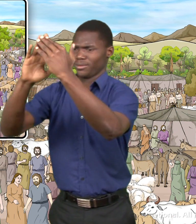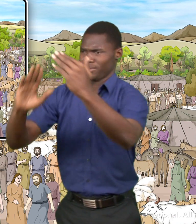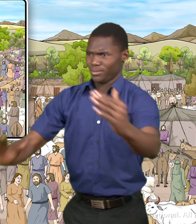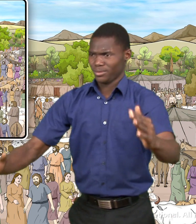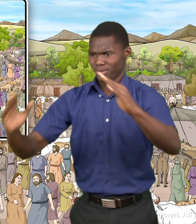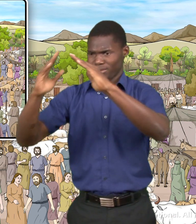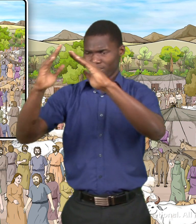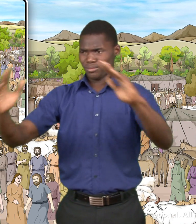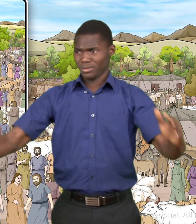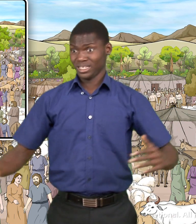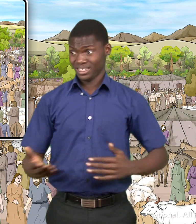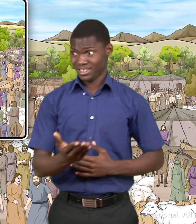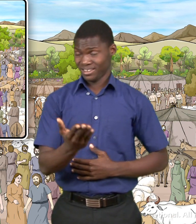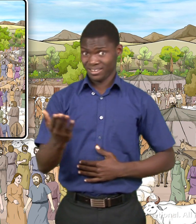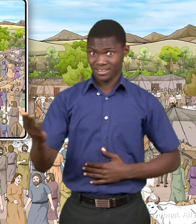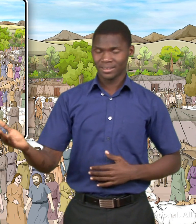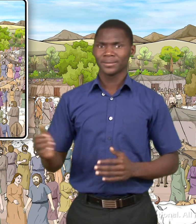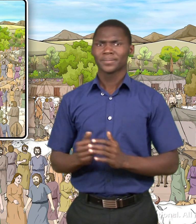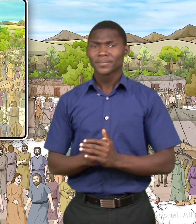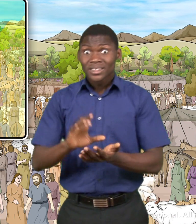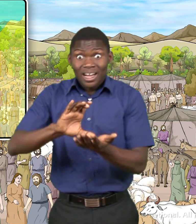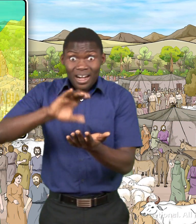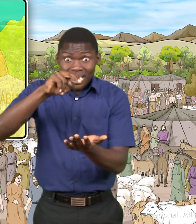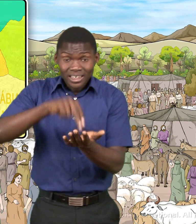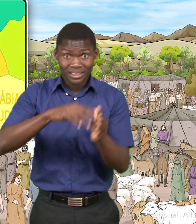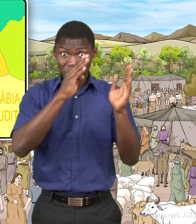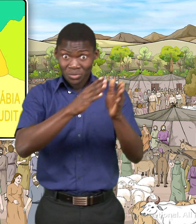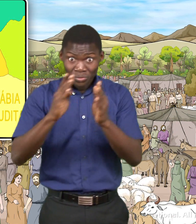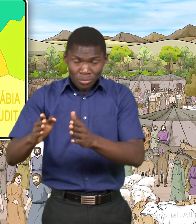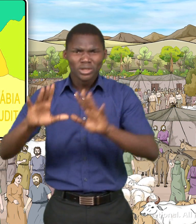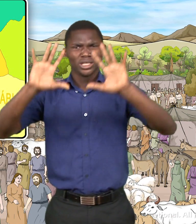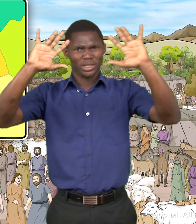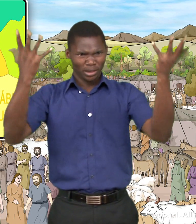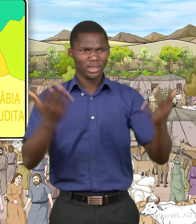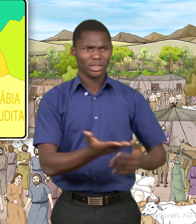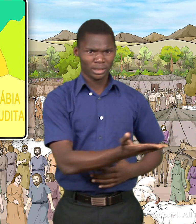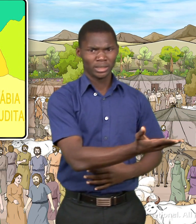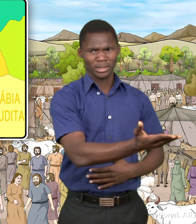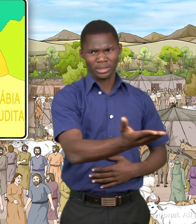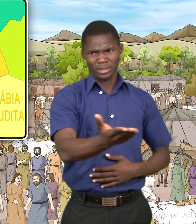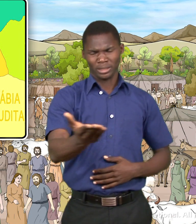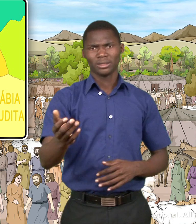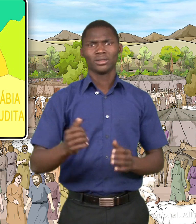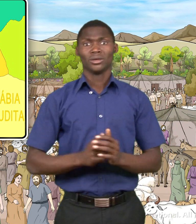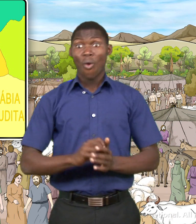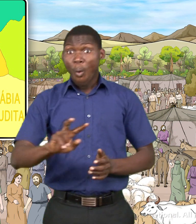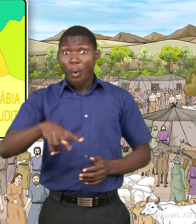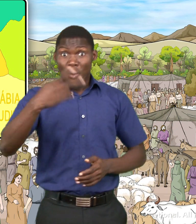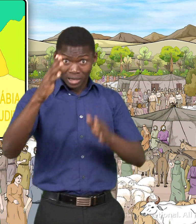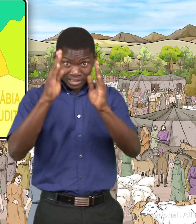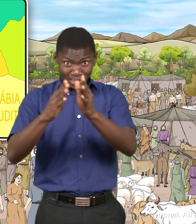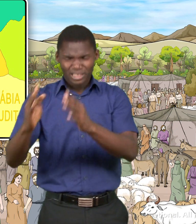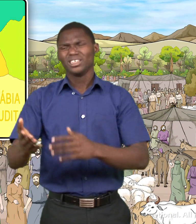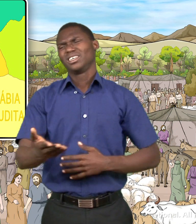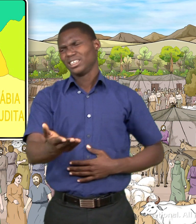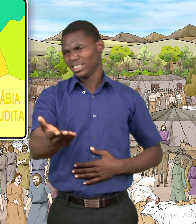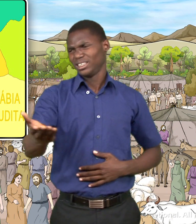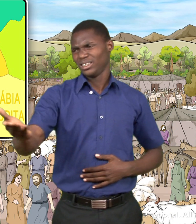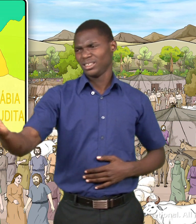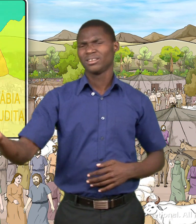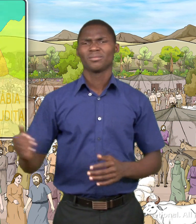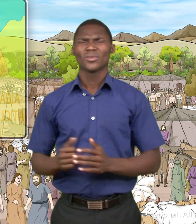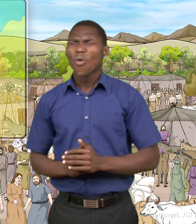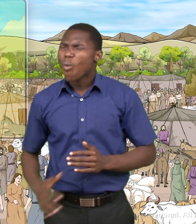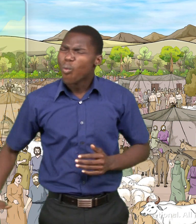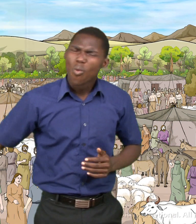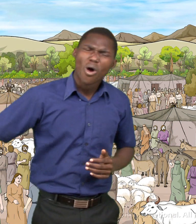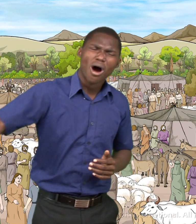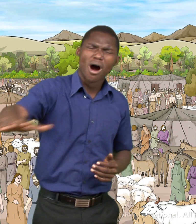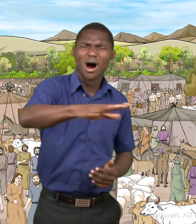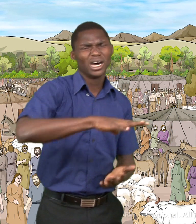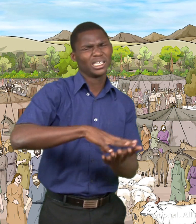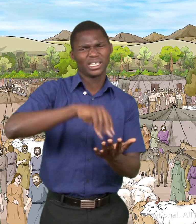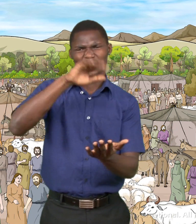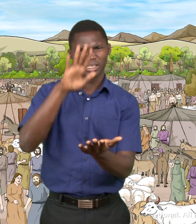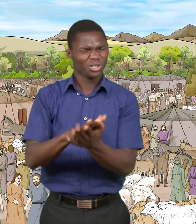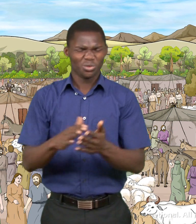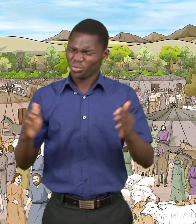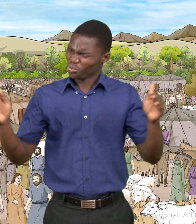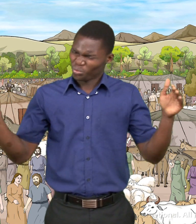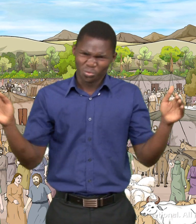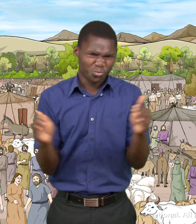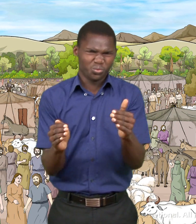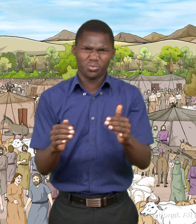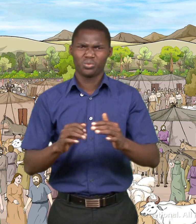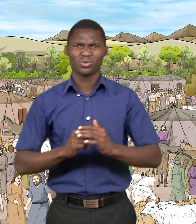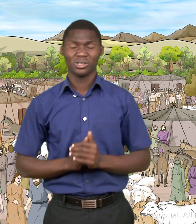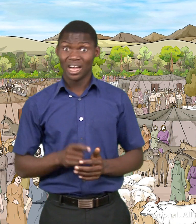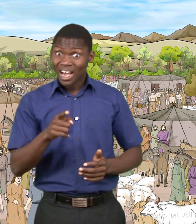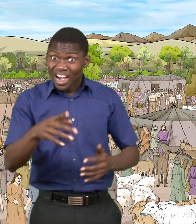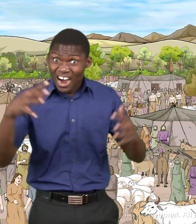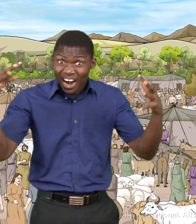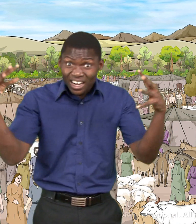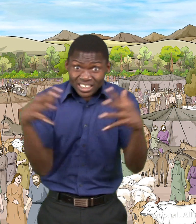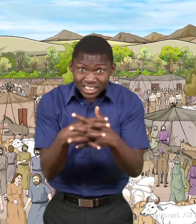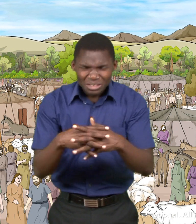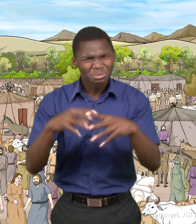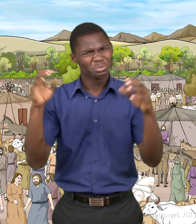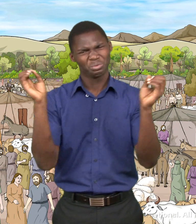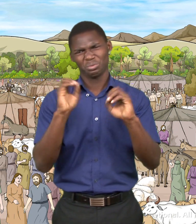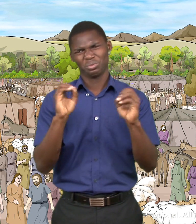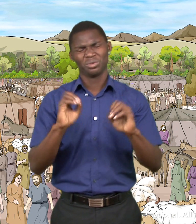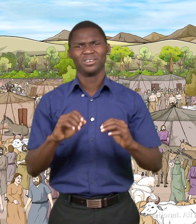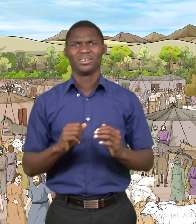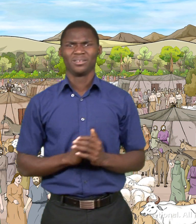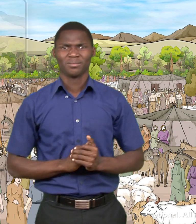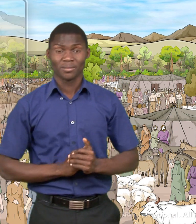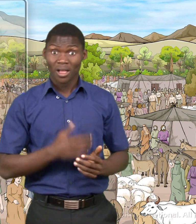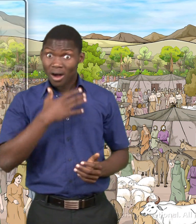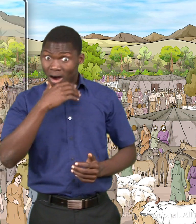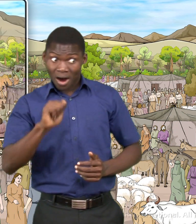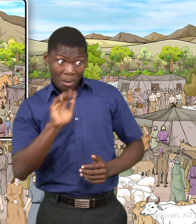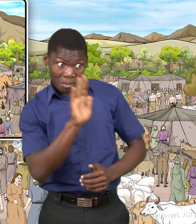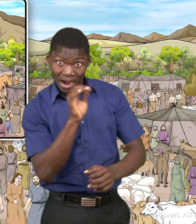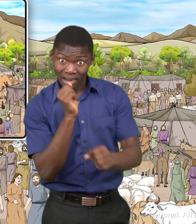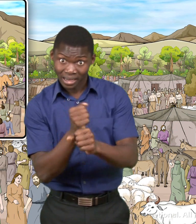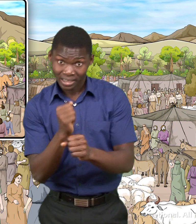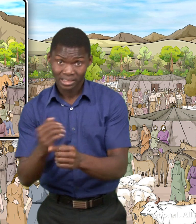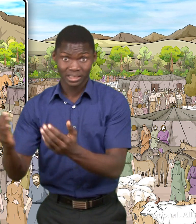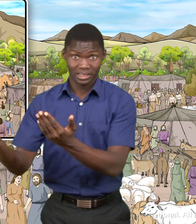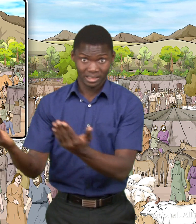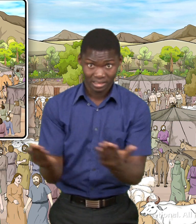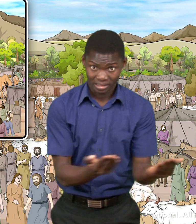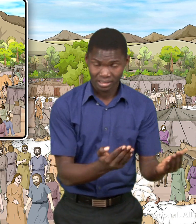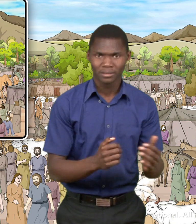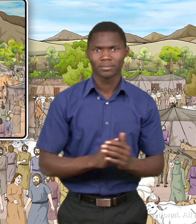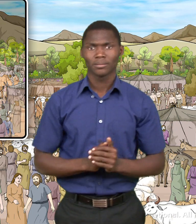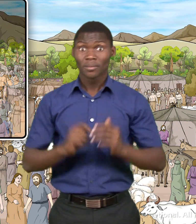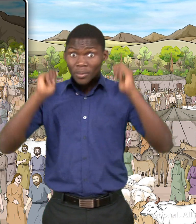At that time the Canaanites and the Perizzites were also living in the land.